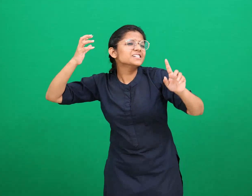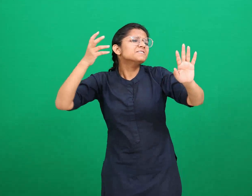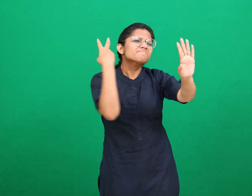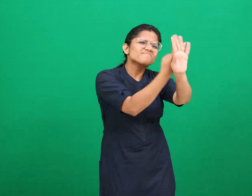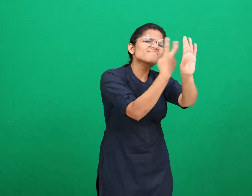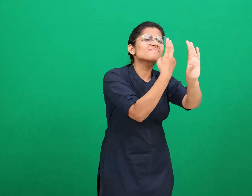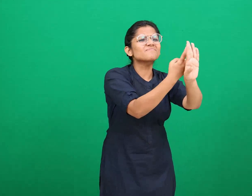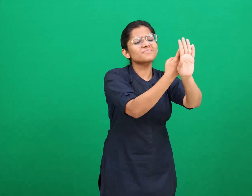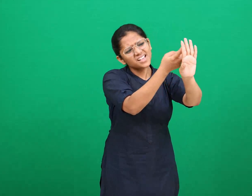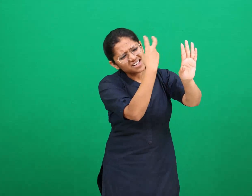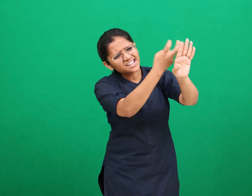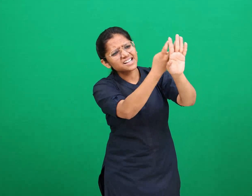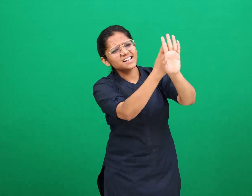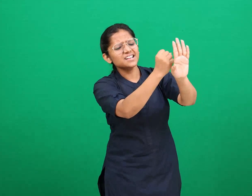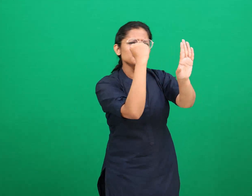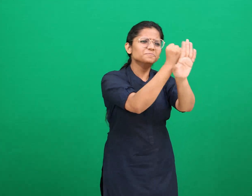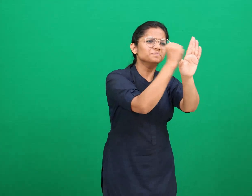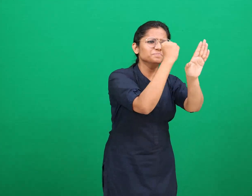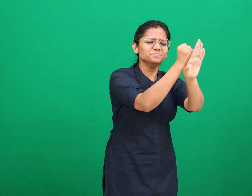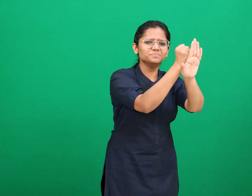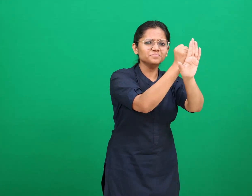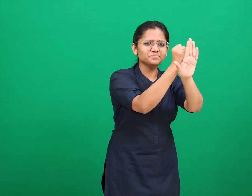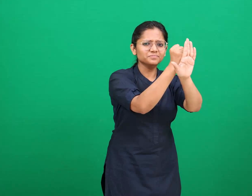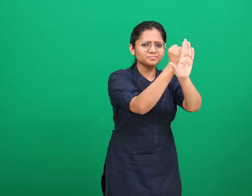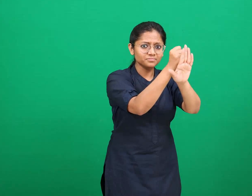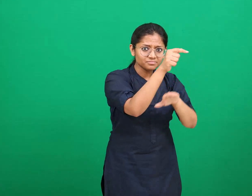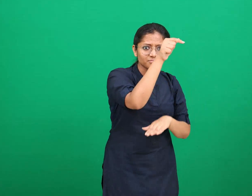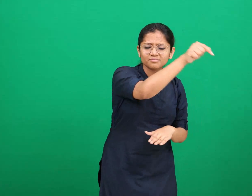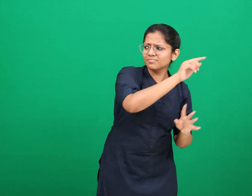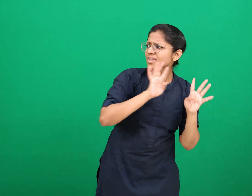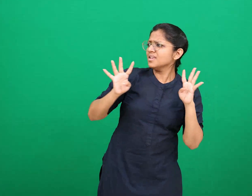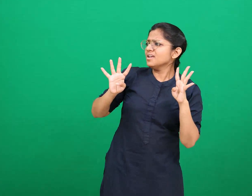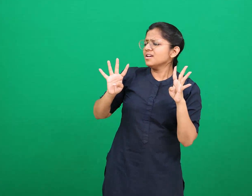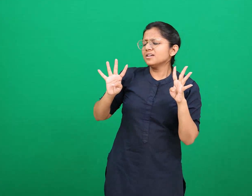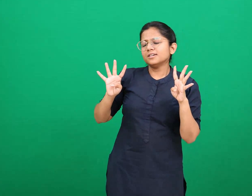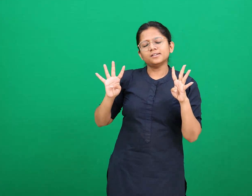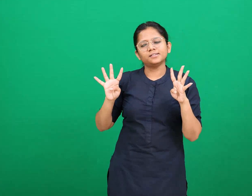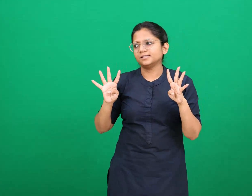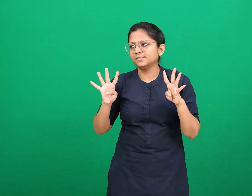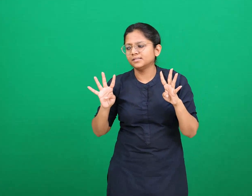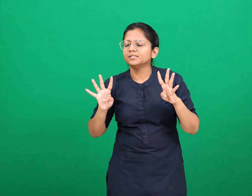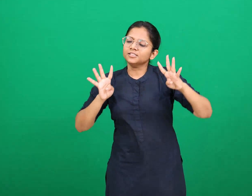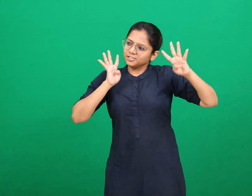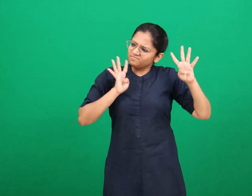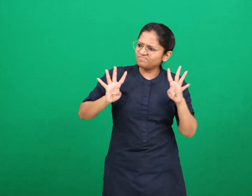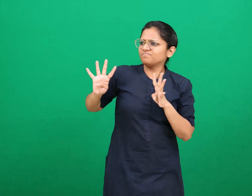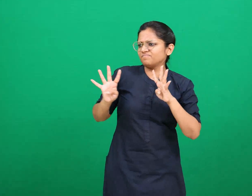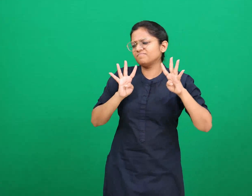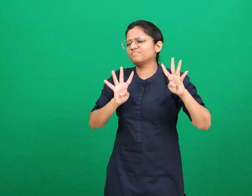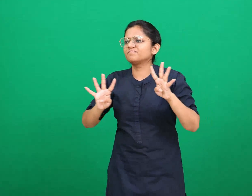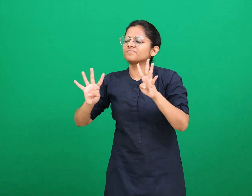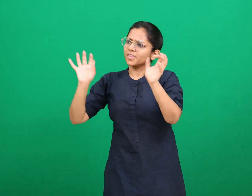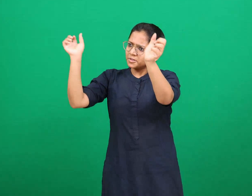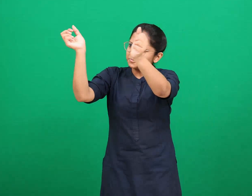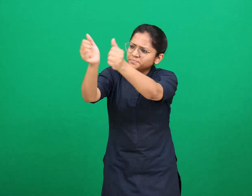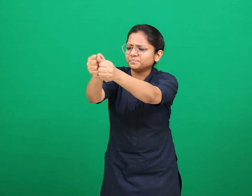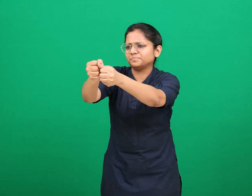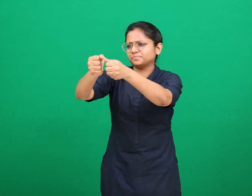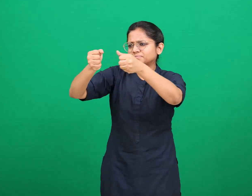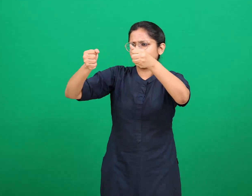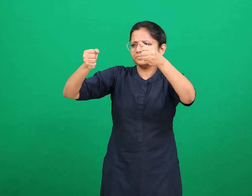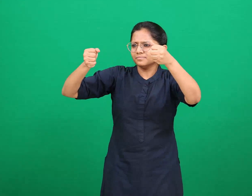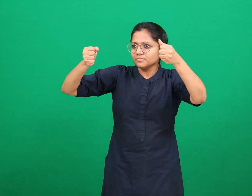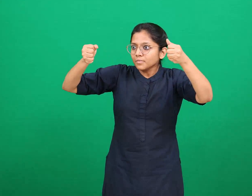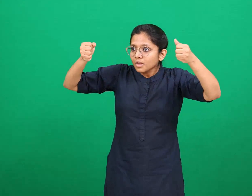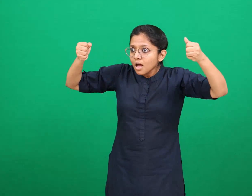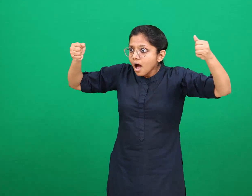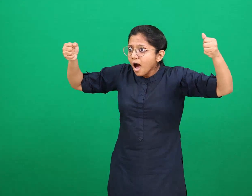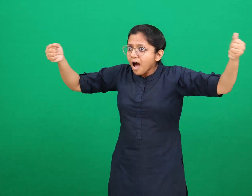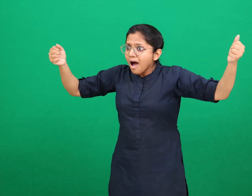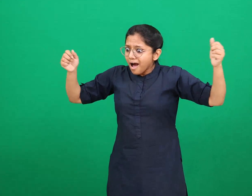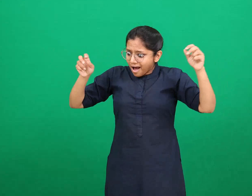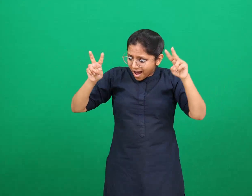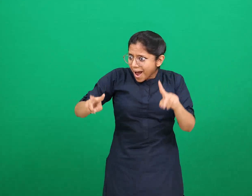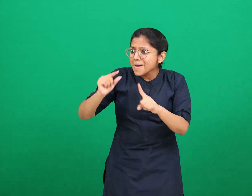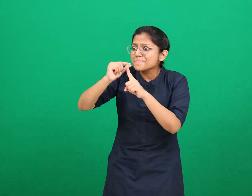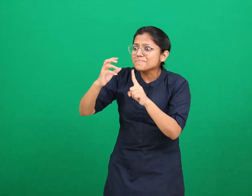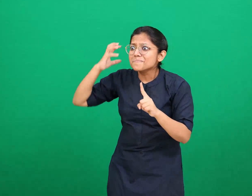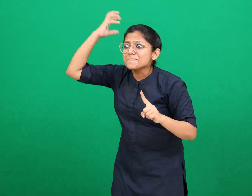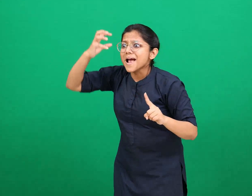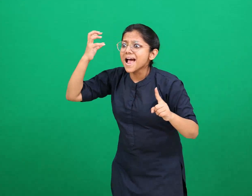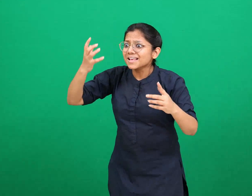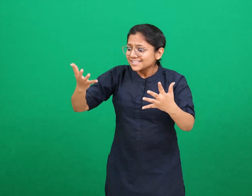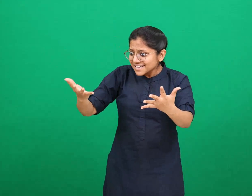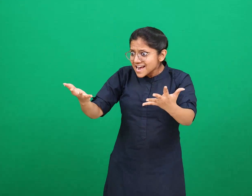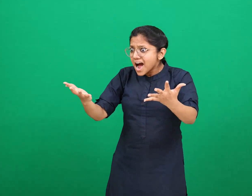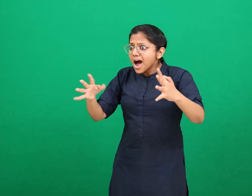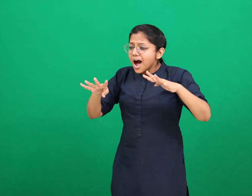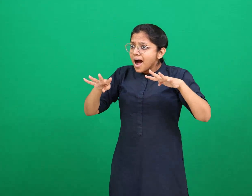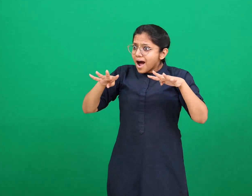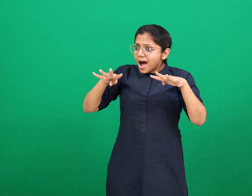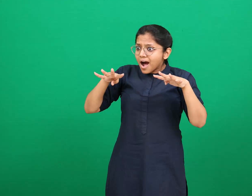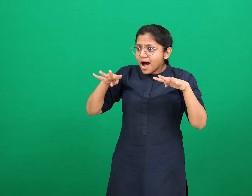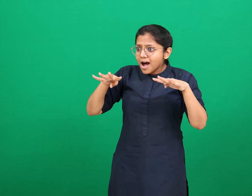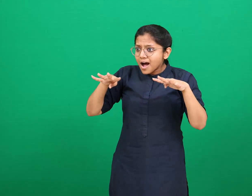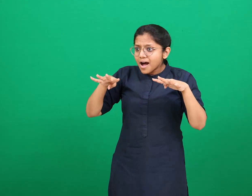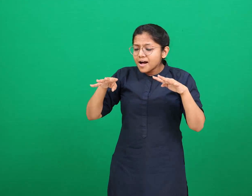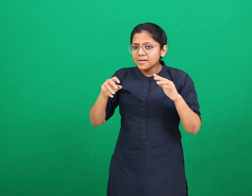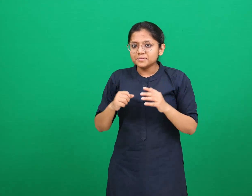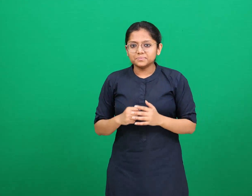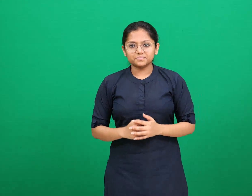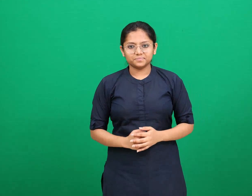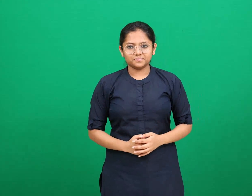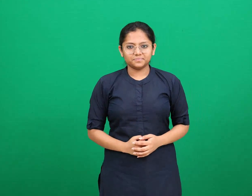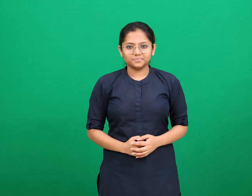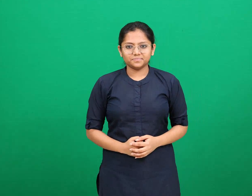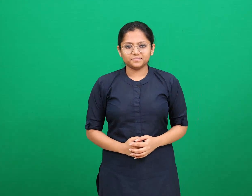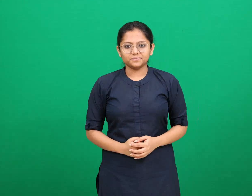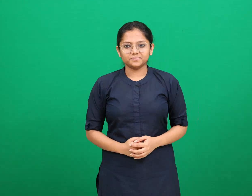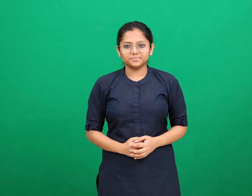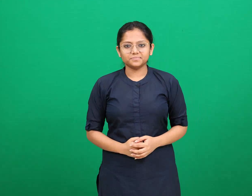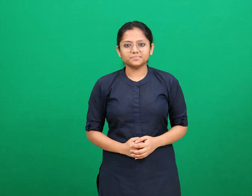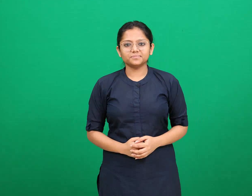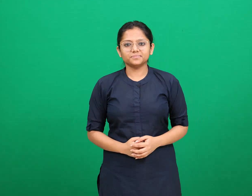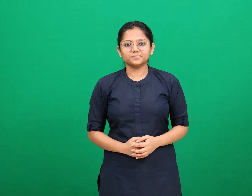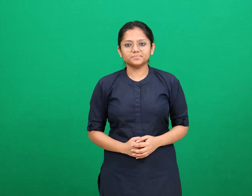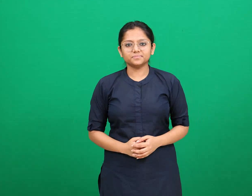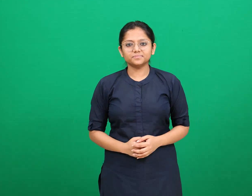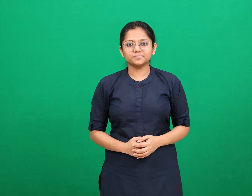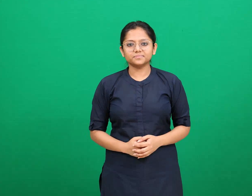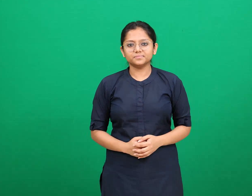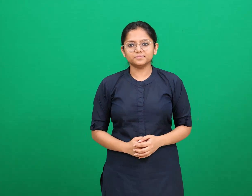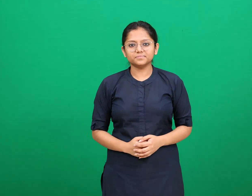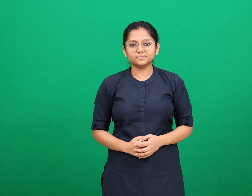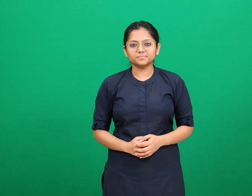But Peter kept on knocking, and when they opened the door and saw him, they were astounded.